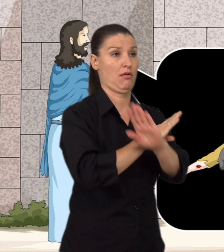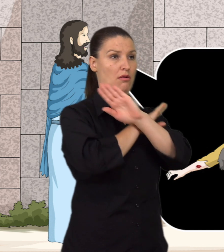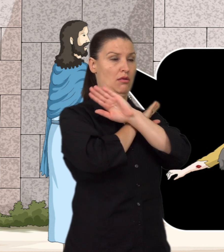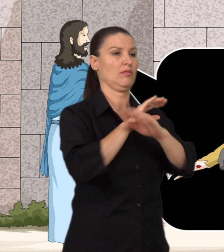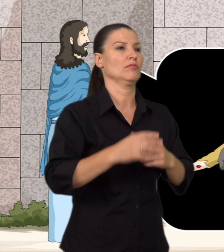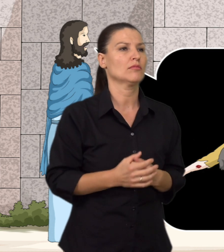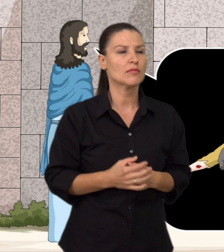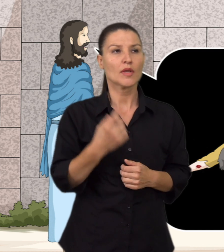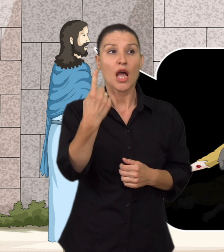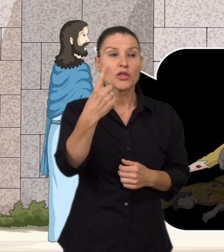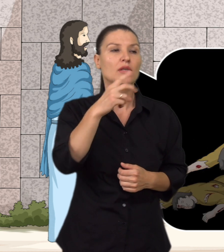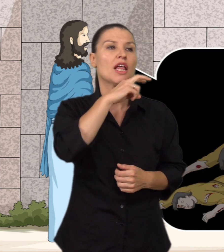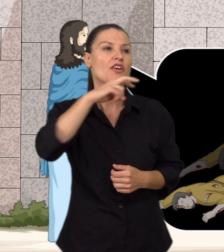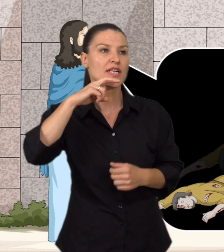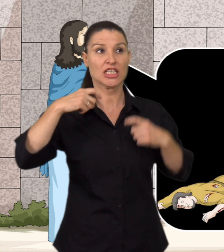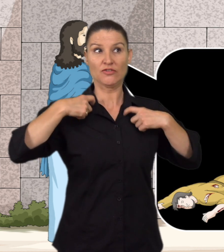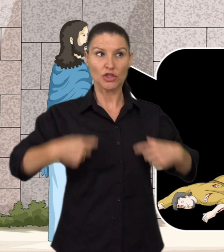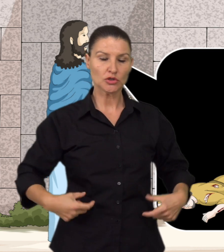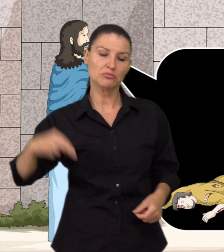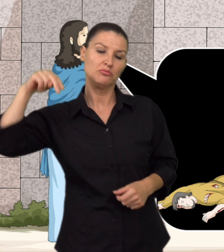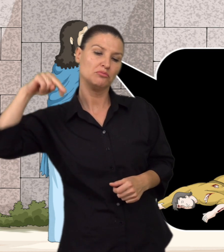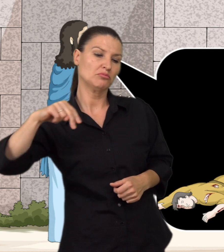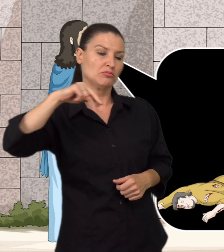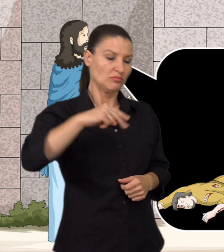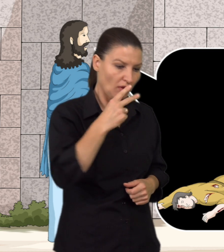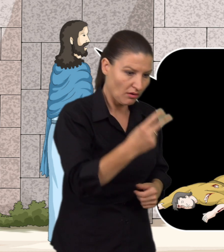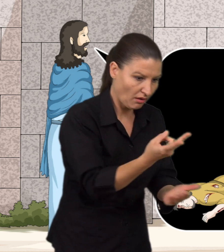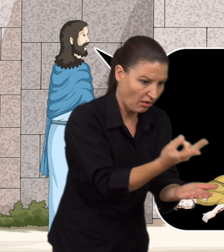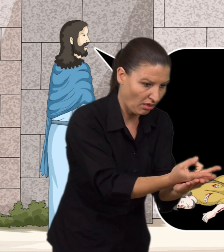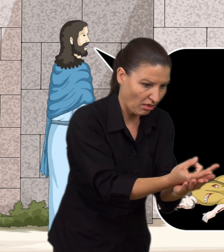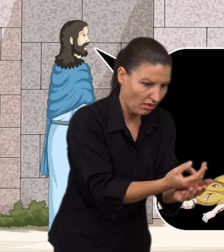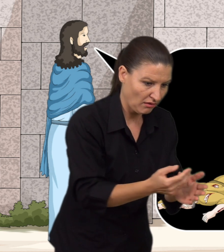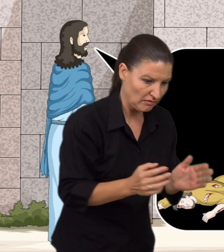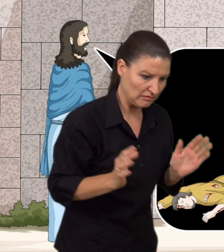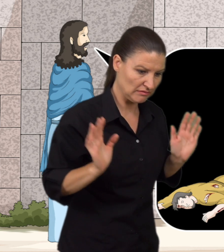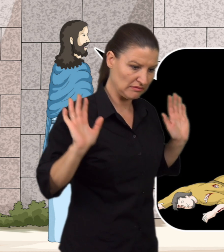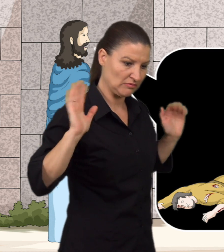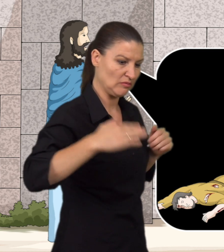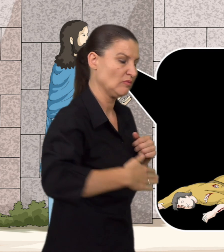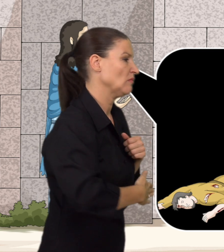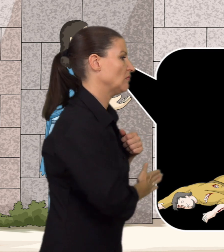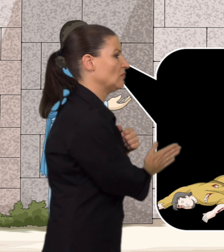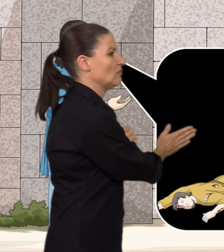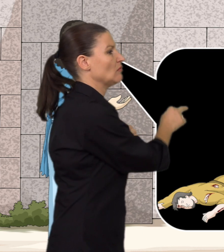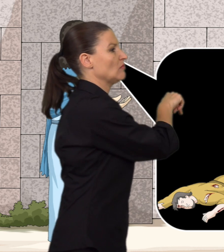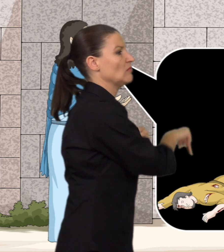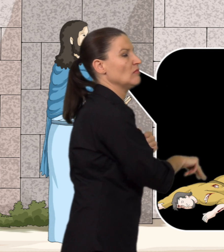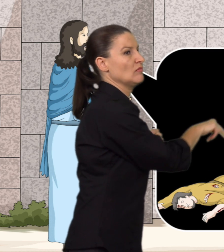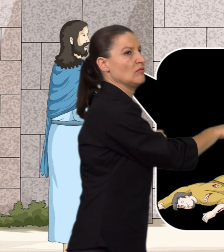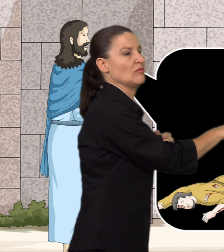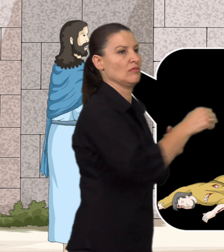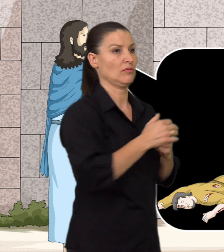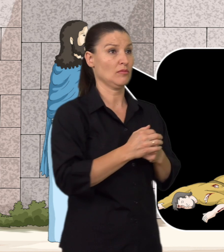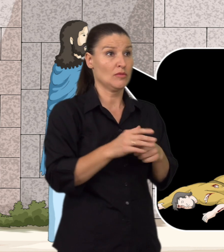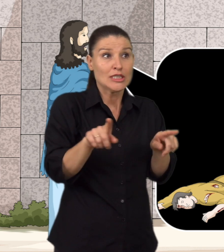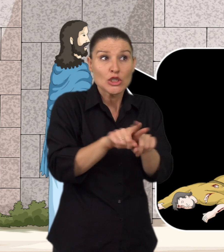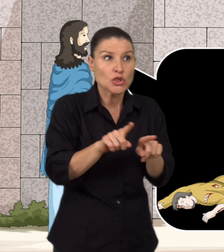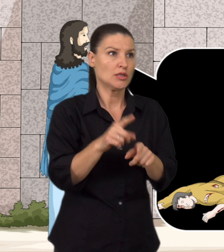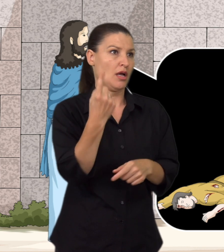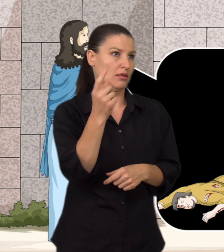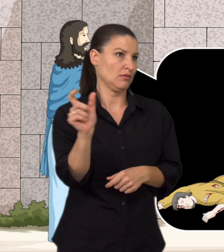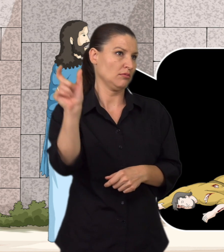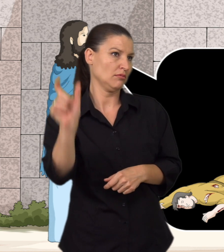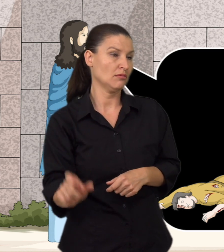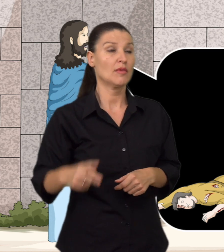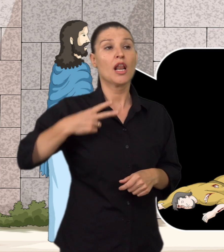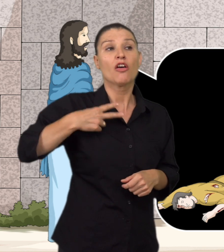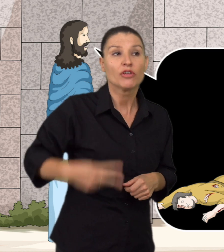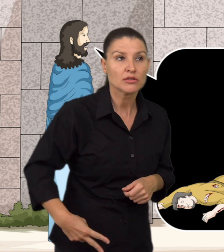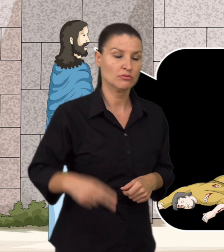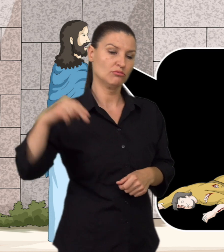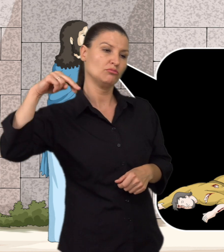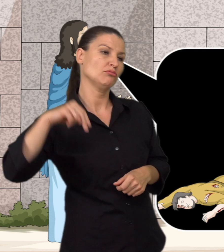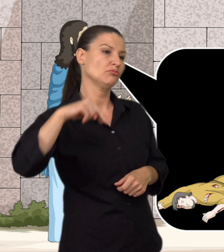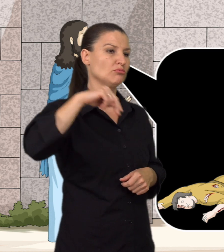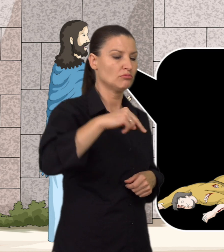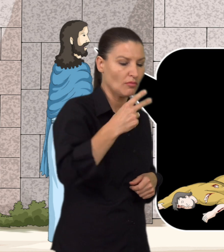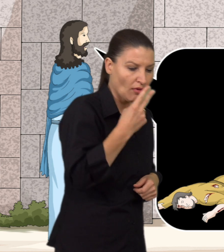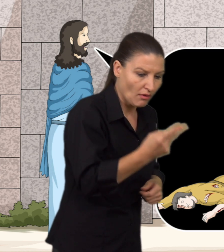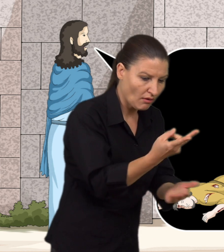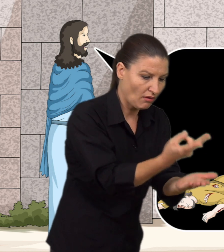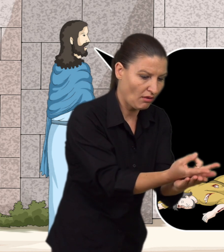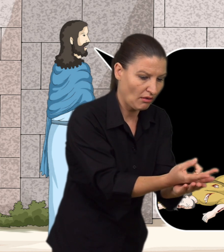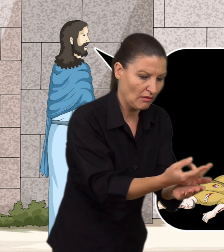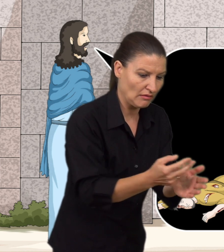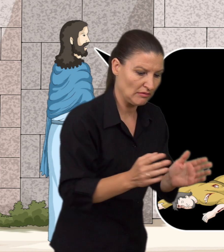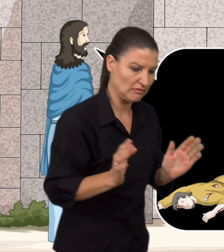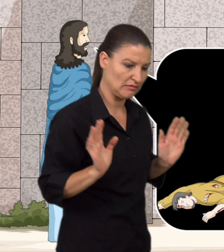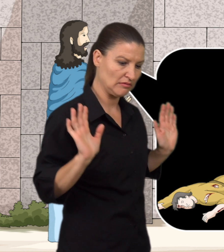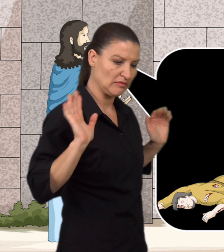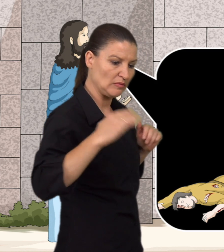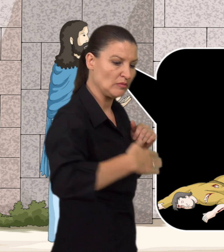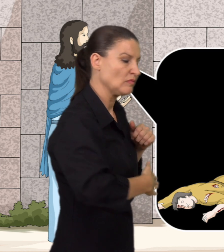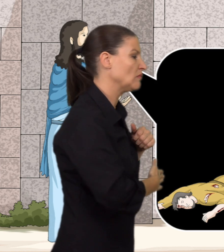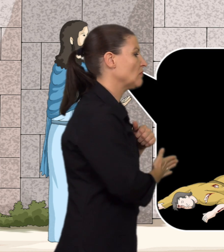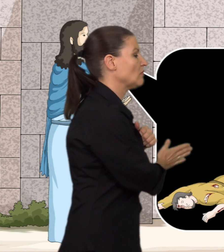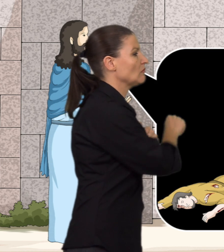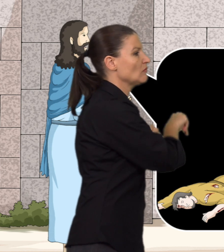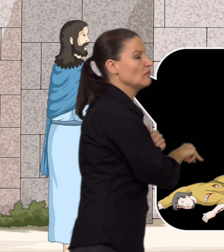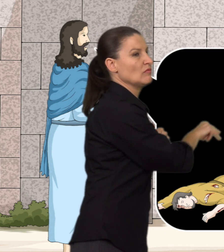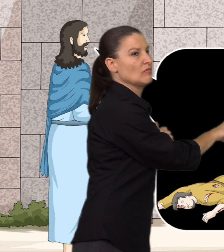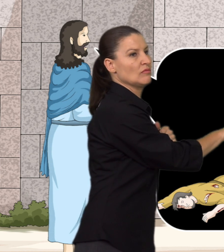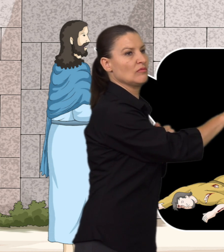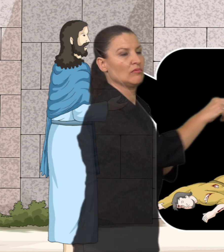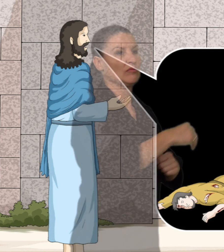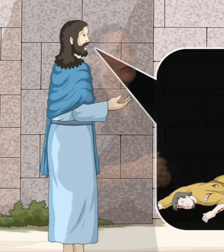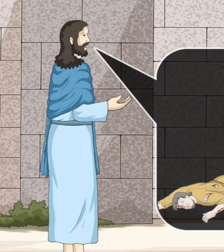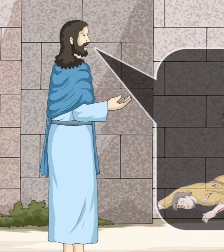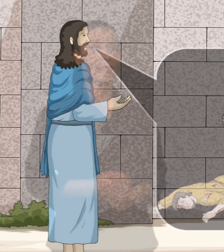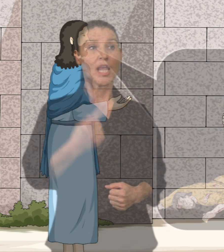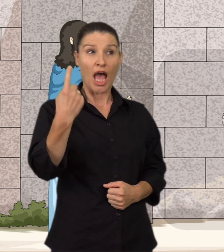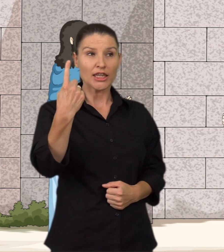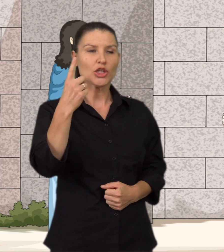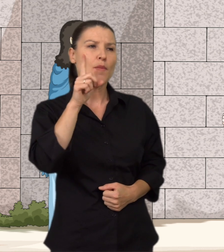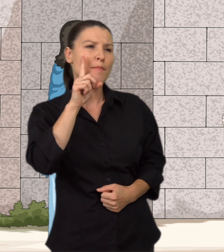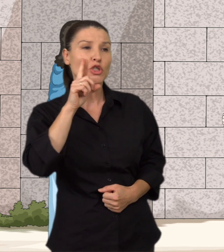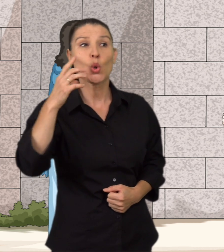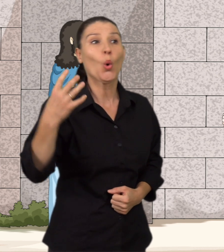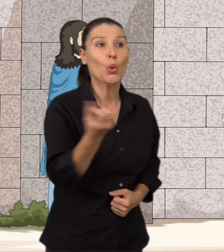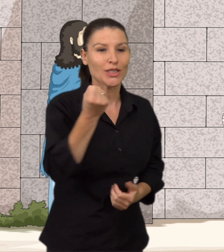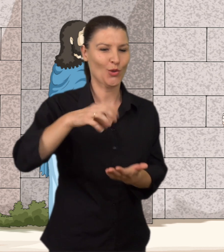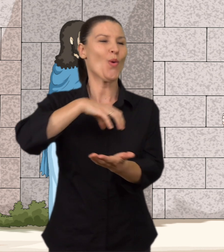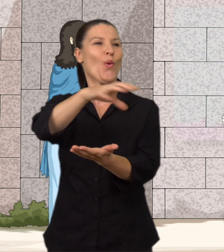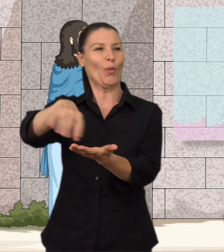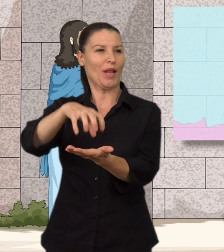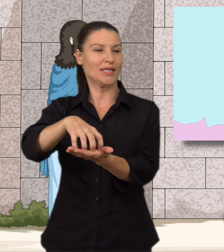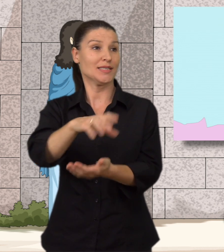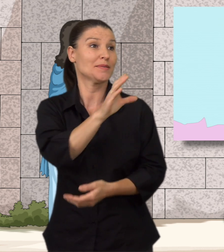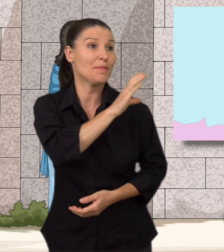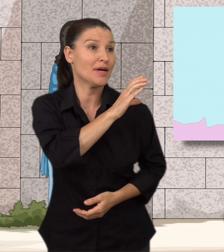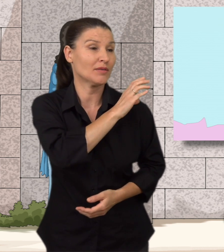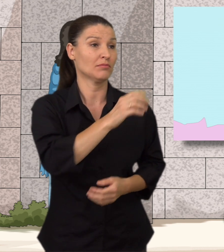Now by chance a priest was going down the same road, but when he saw him, he passed by on the other side. So too, when a Levite came to that spot and saw him, he passed by on the other side.